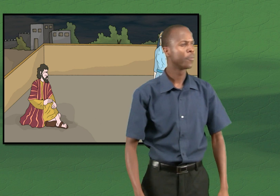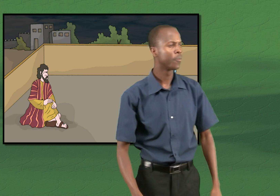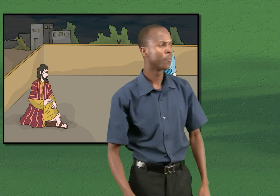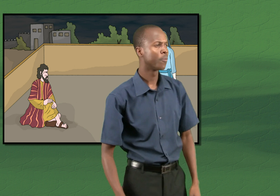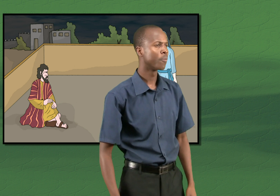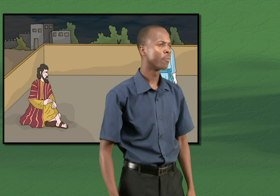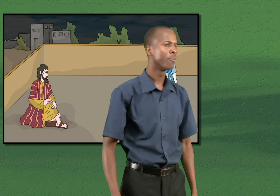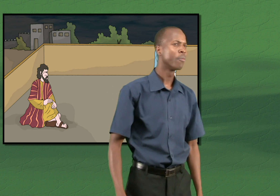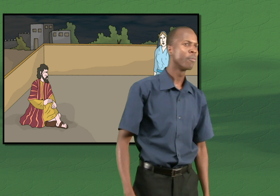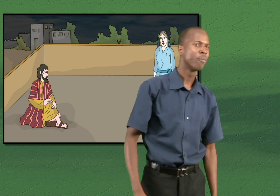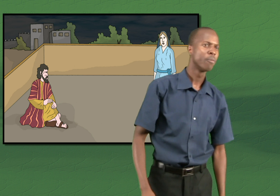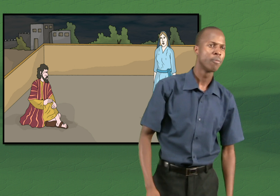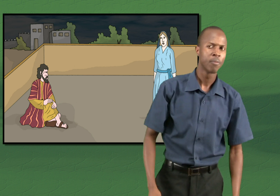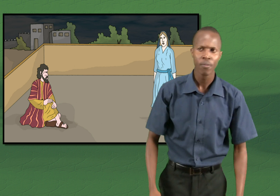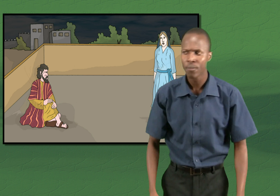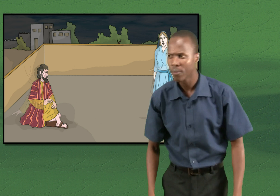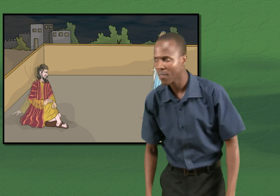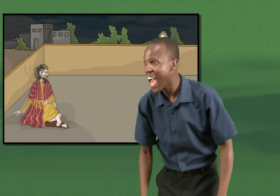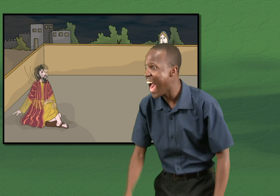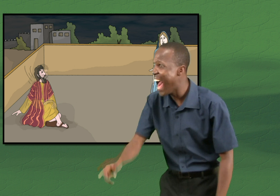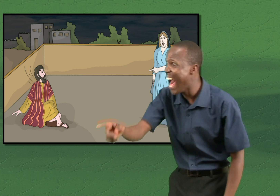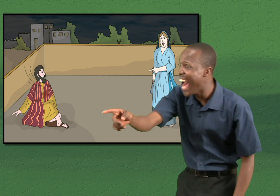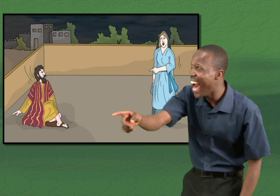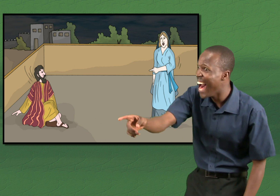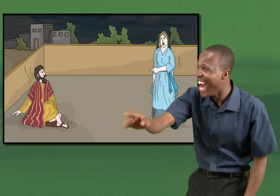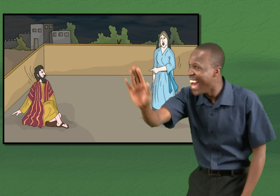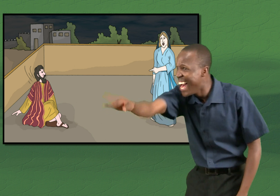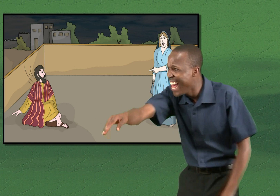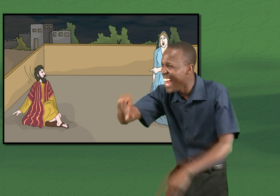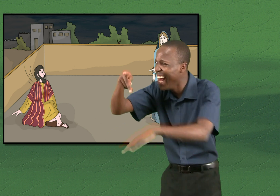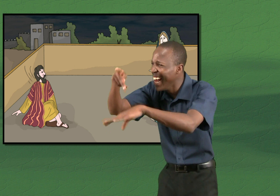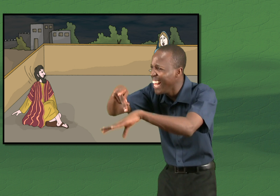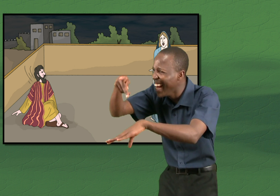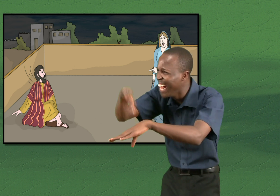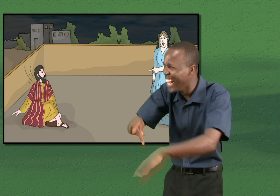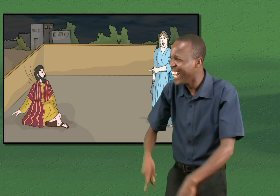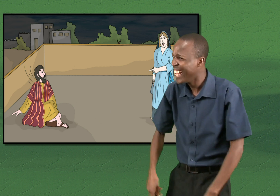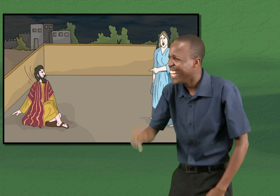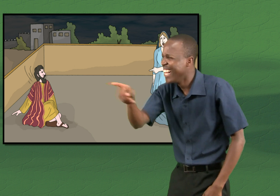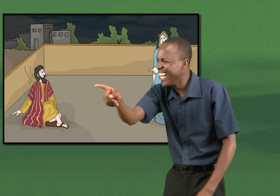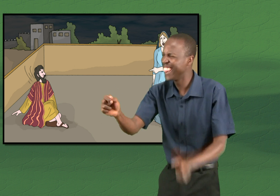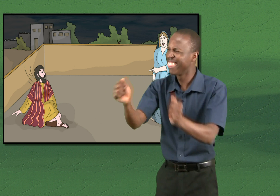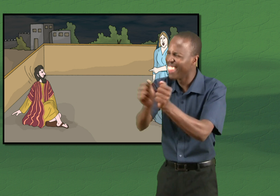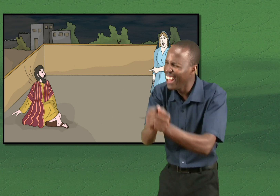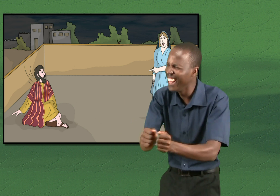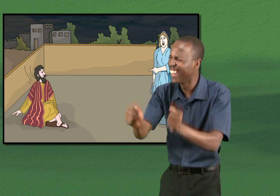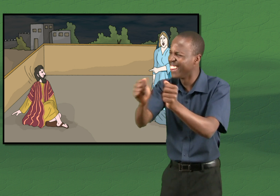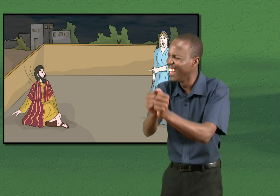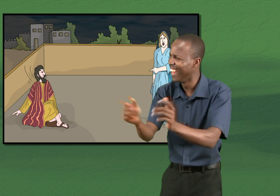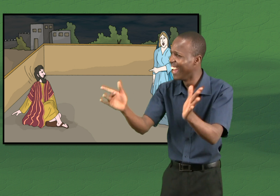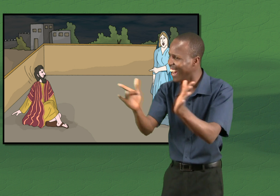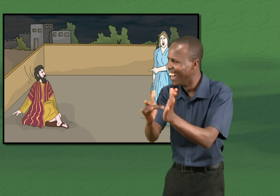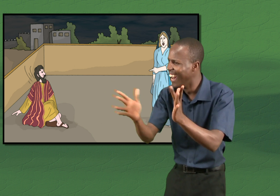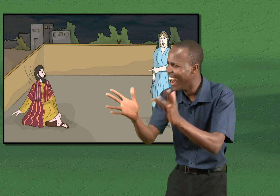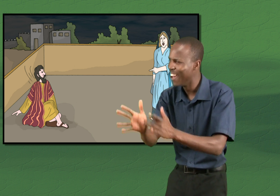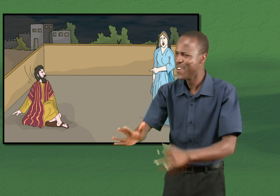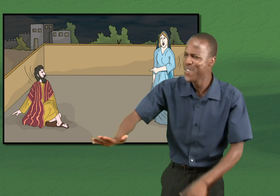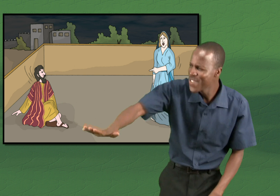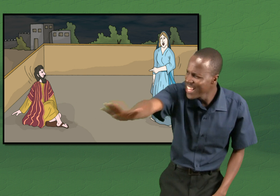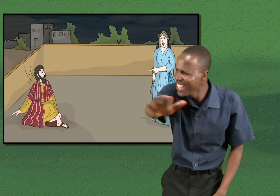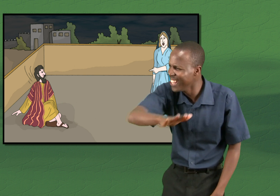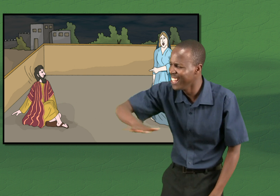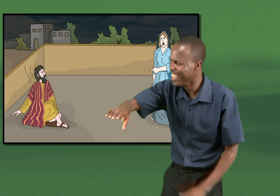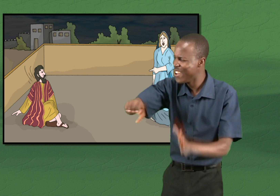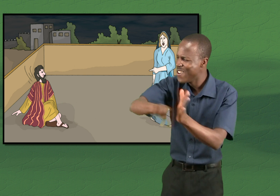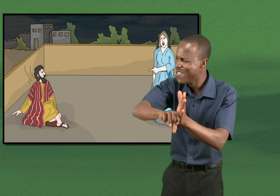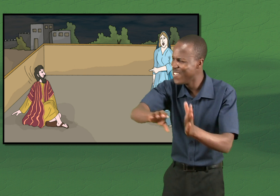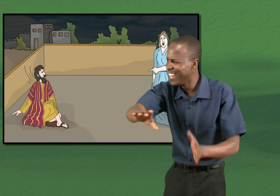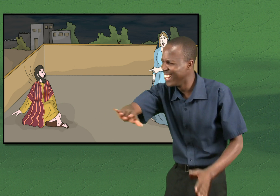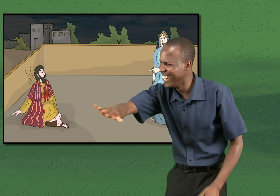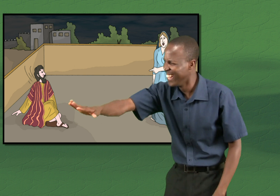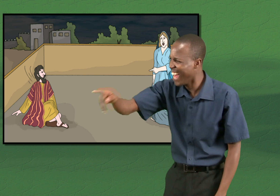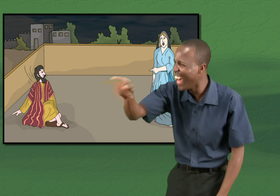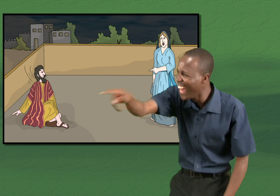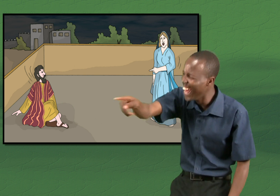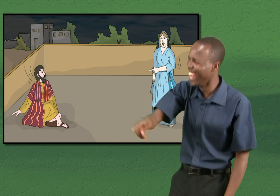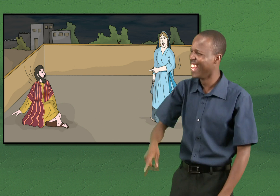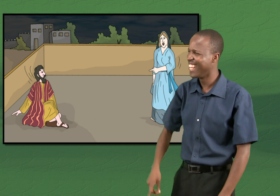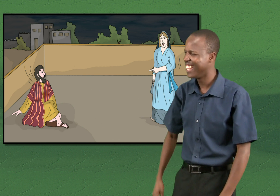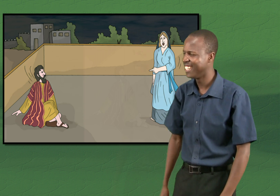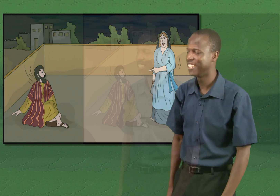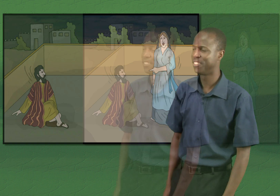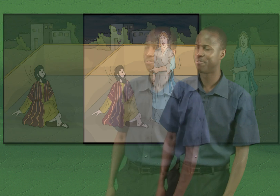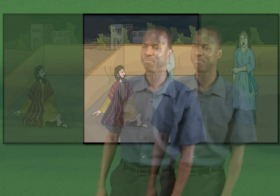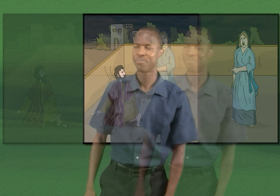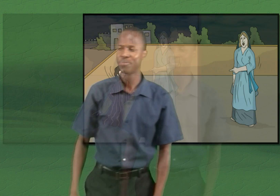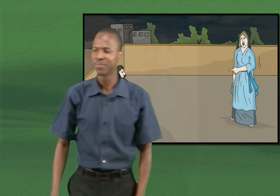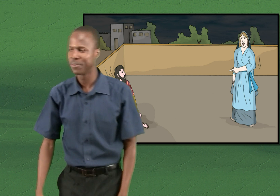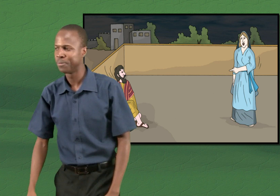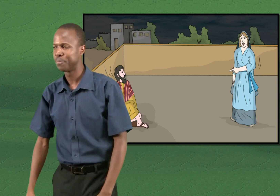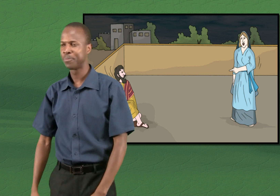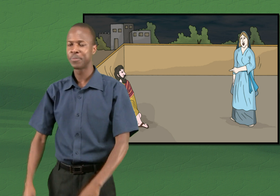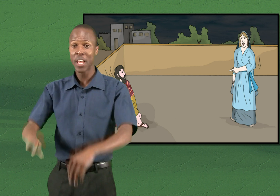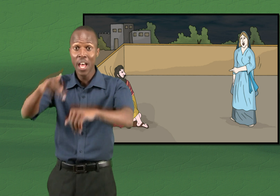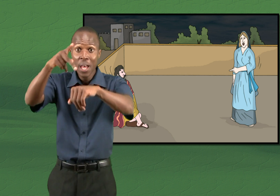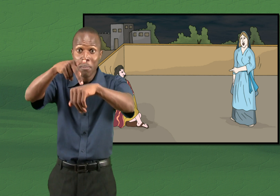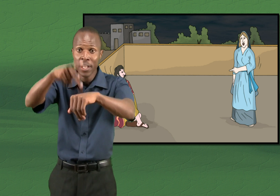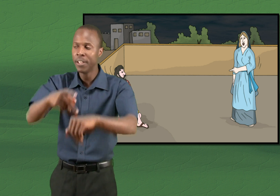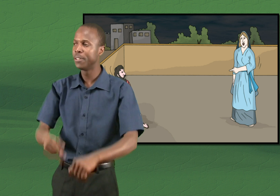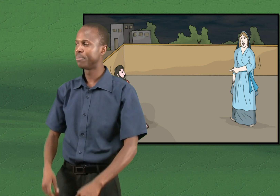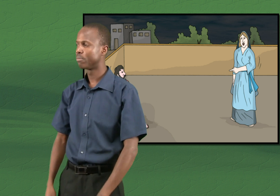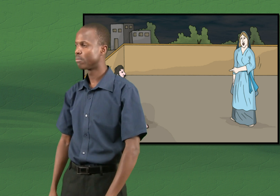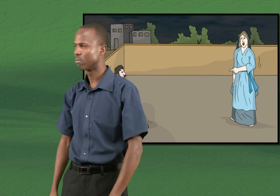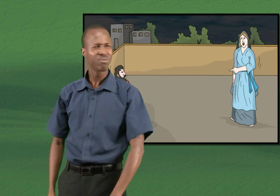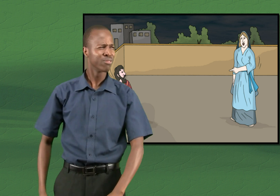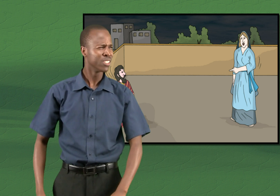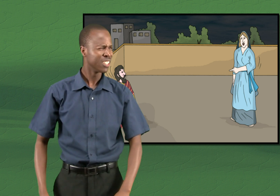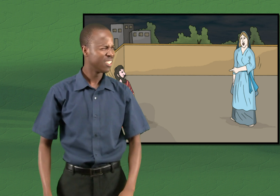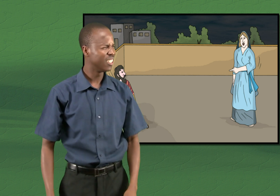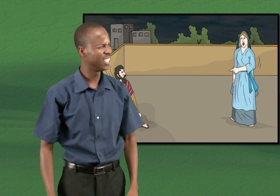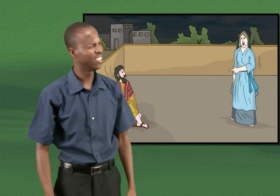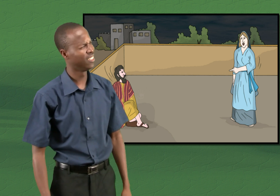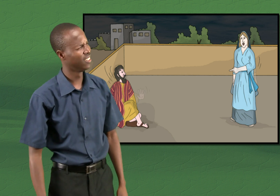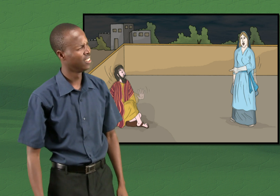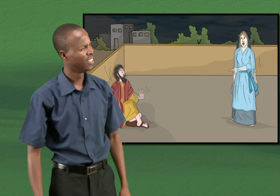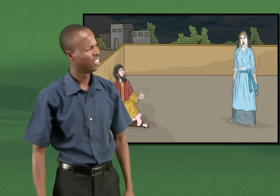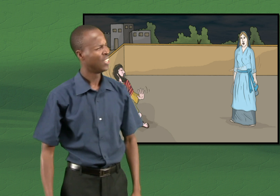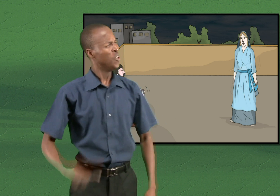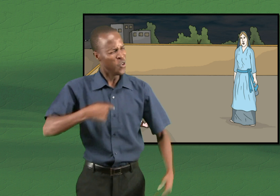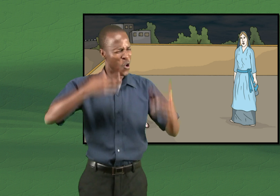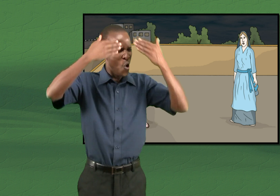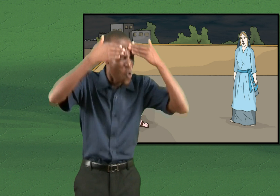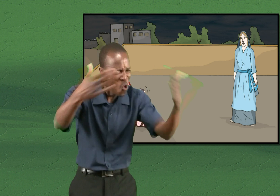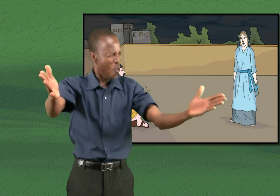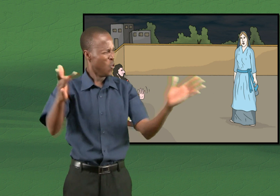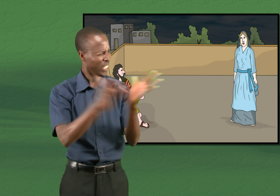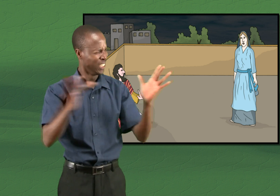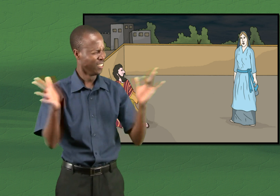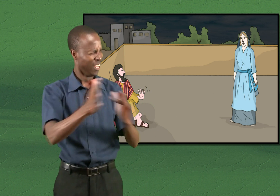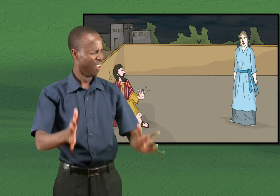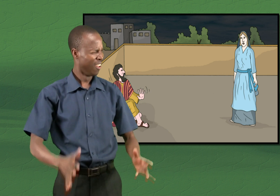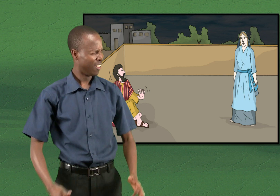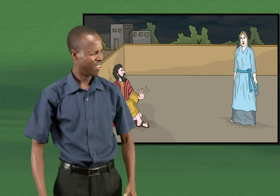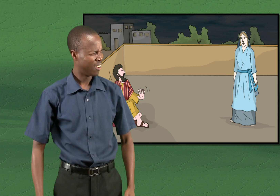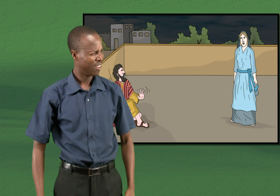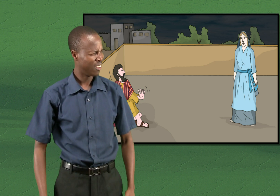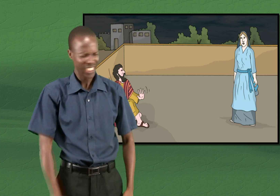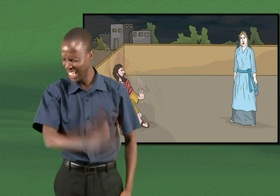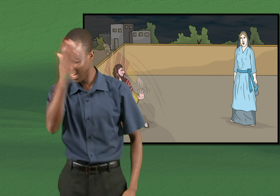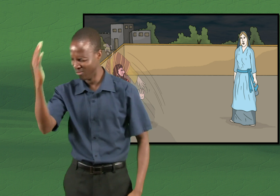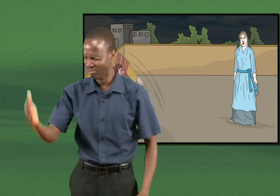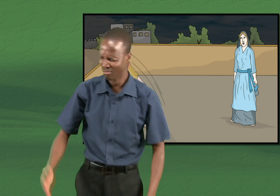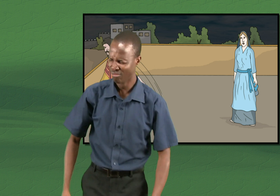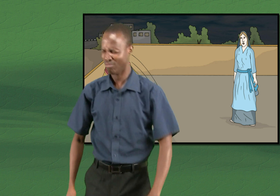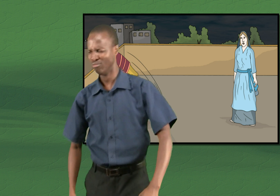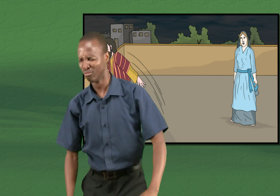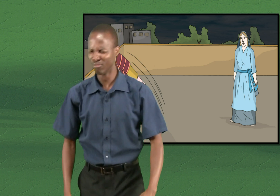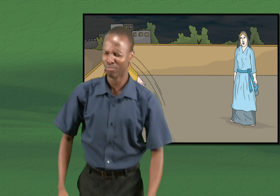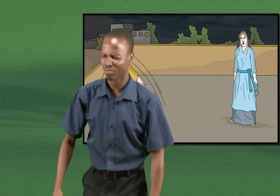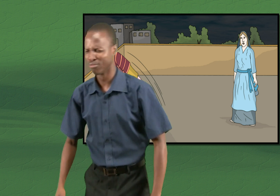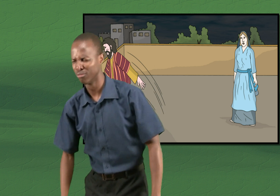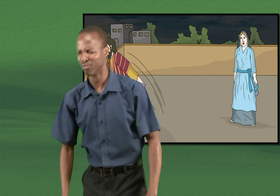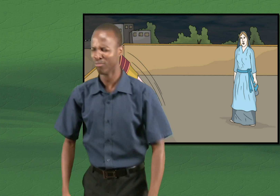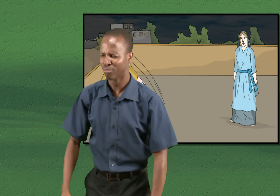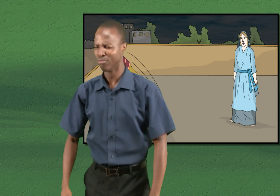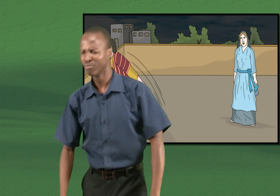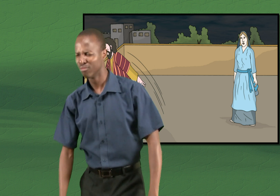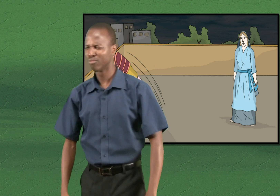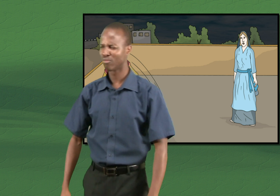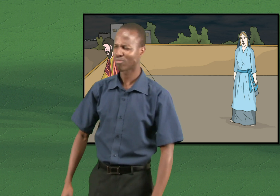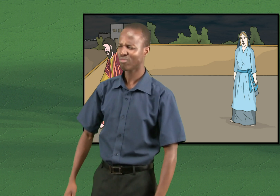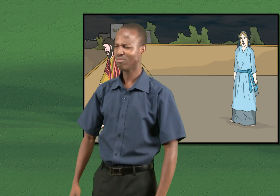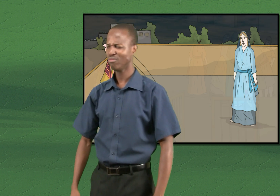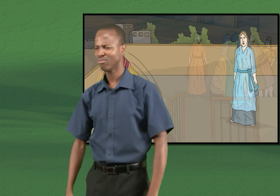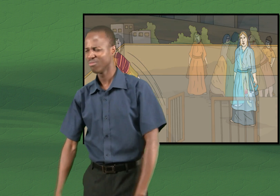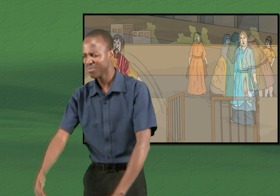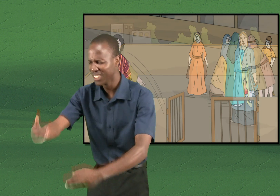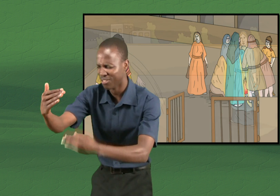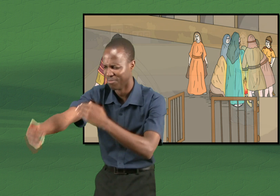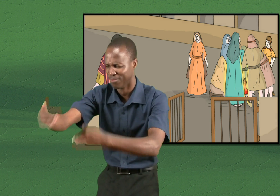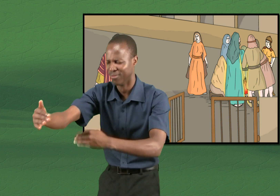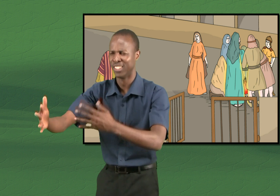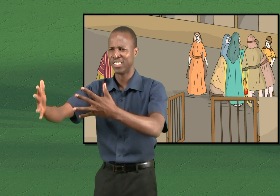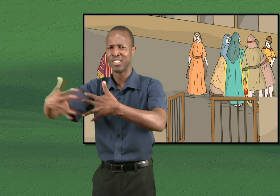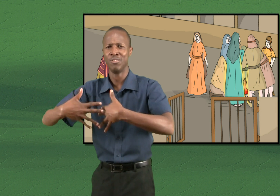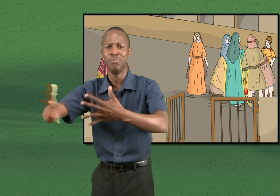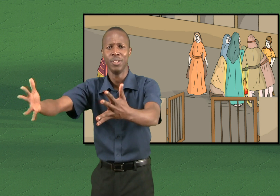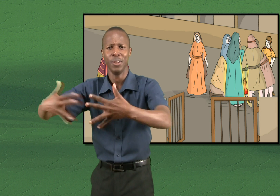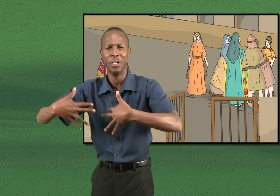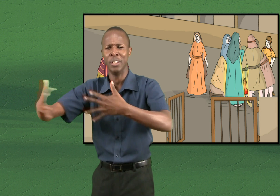“You also were with Jesus the Galilean,” she said. But he denied it before them all: “I do not know what you are talking about.”